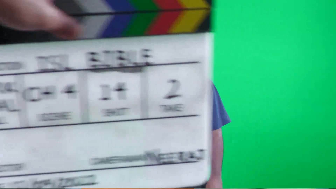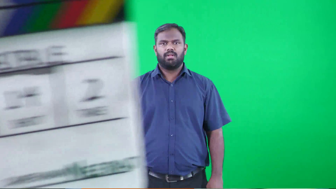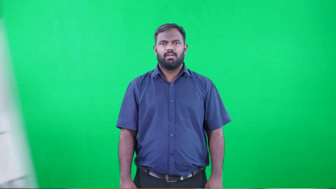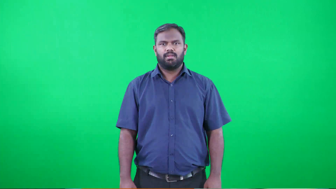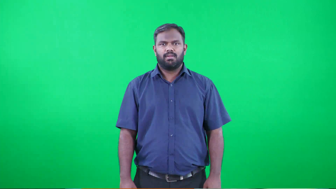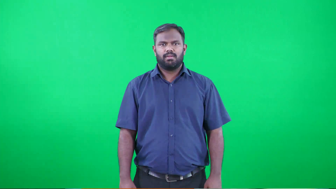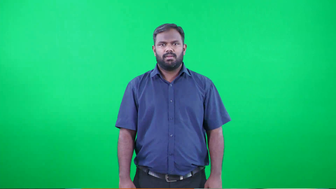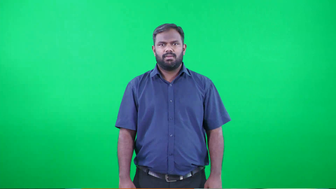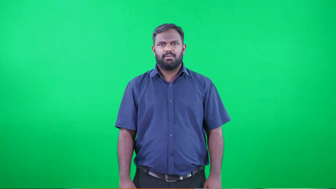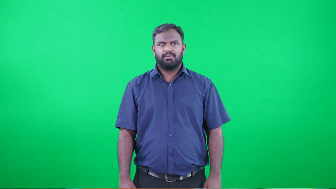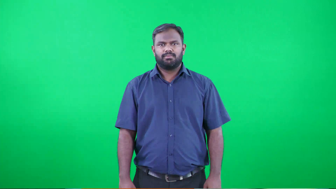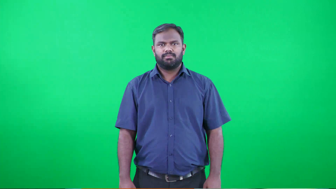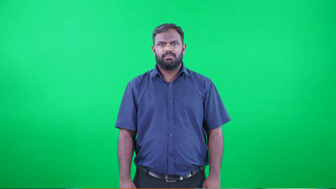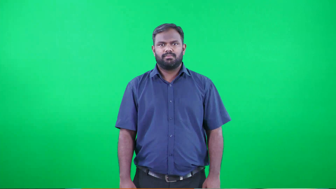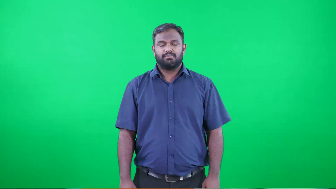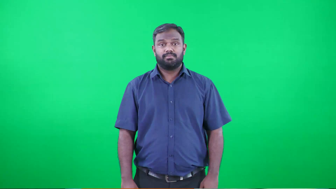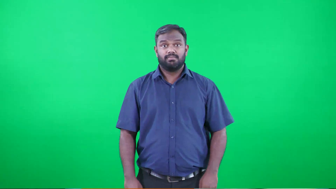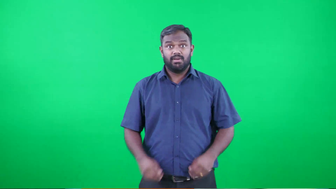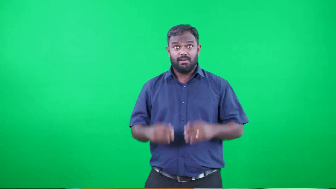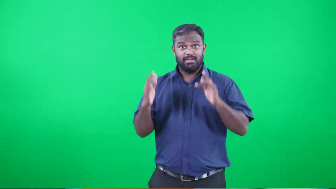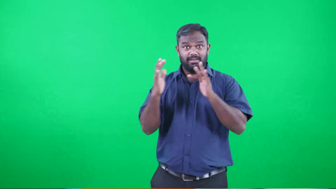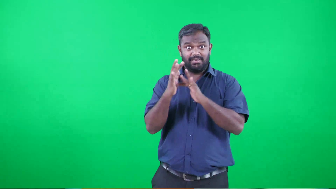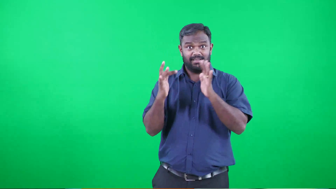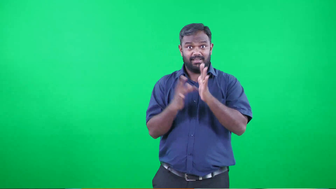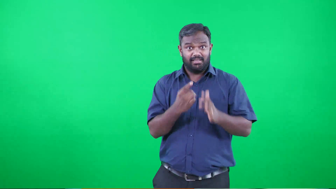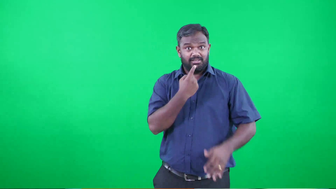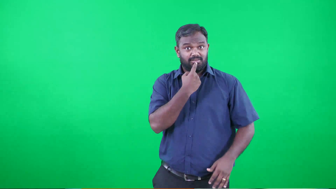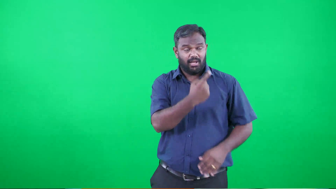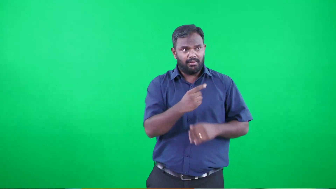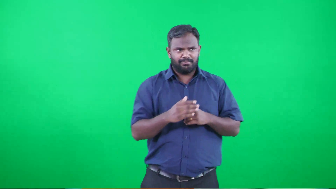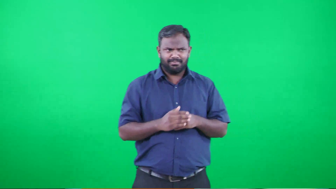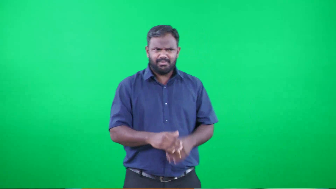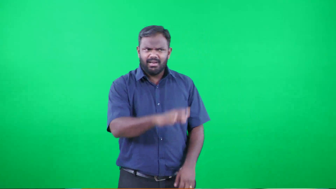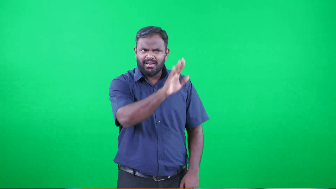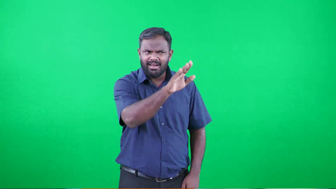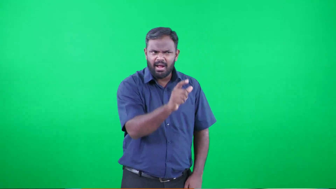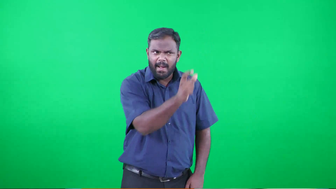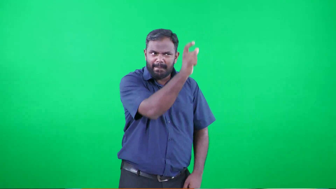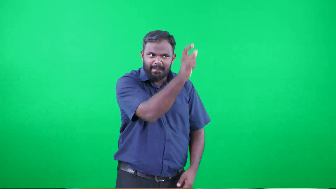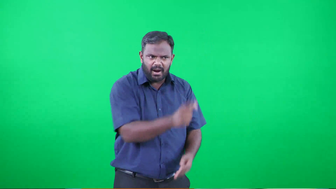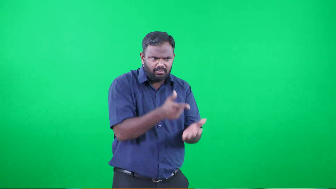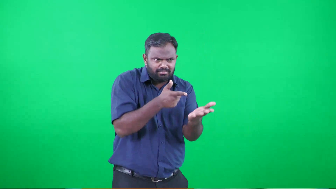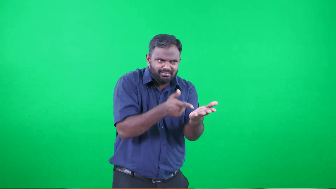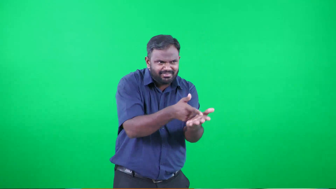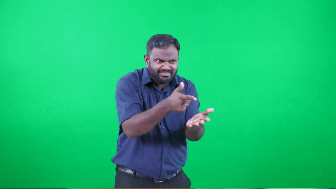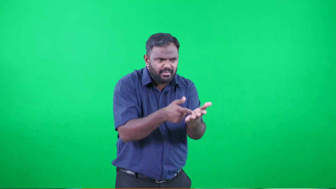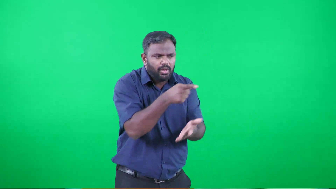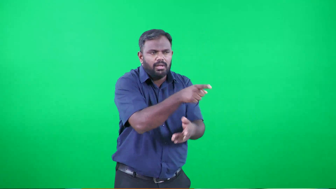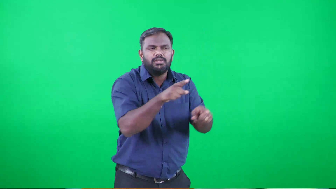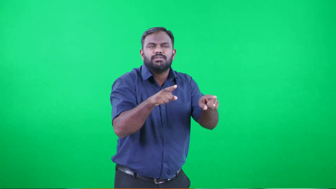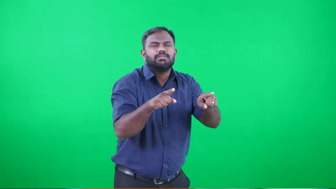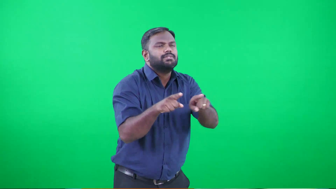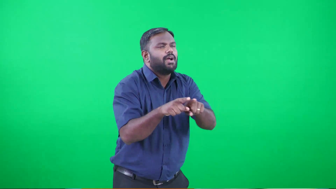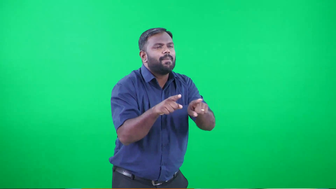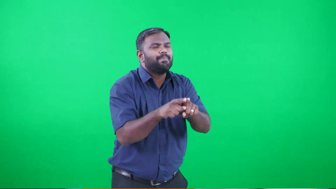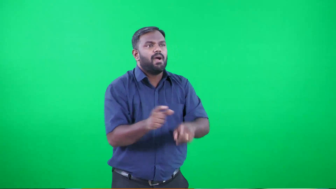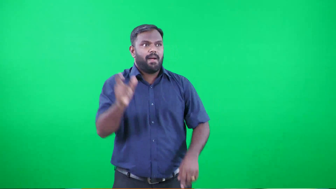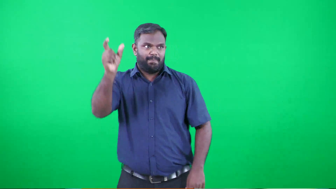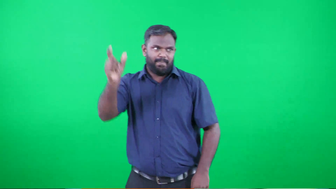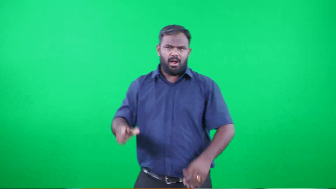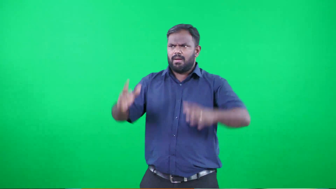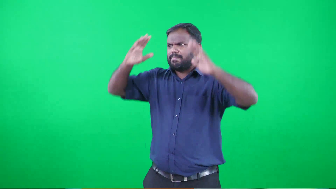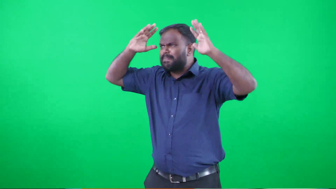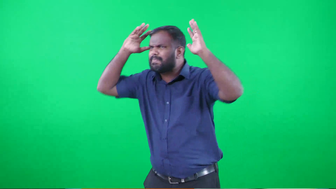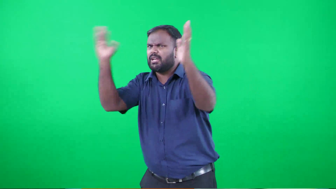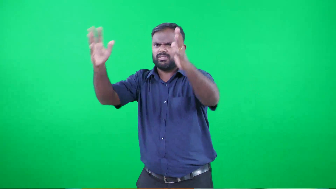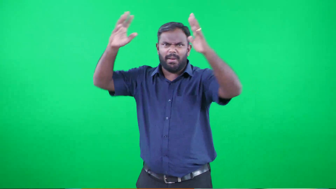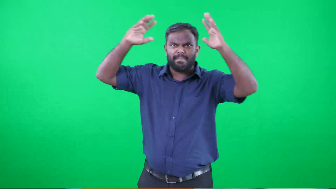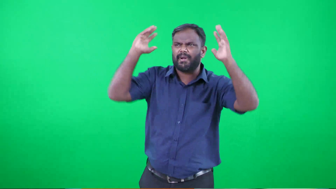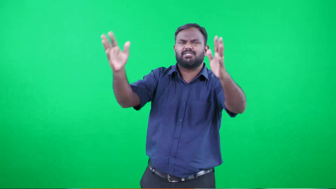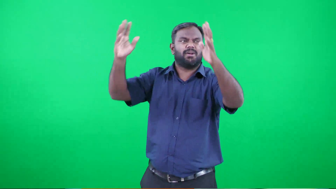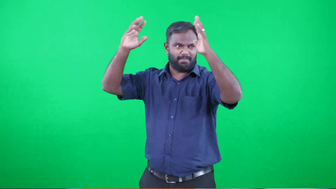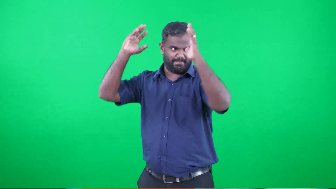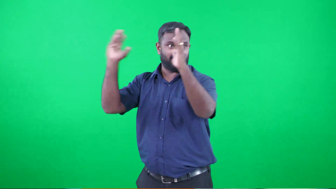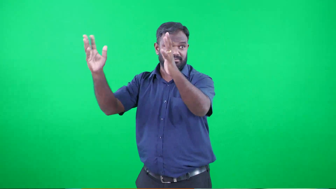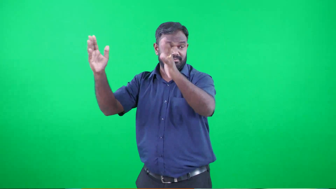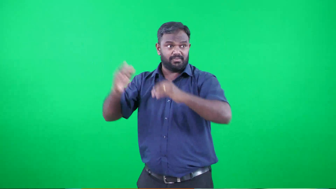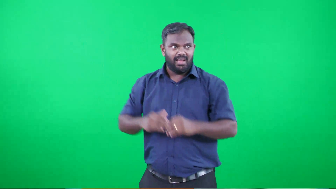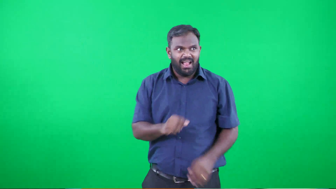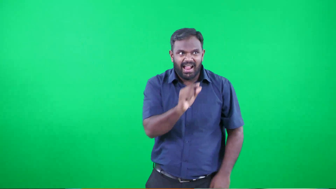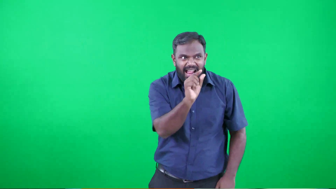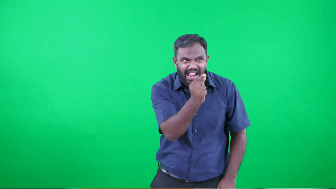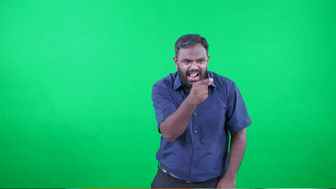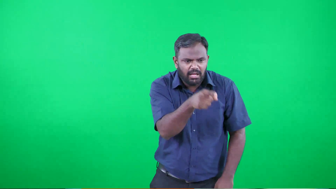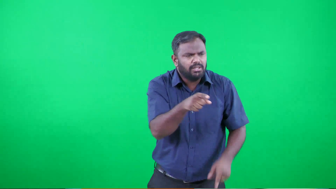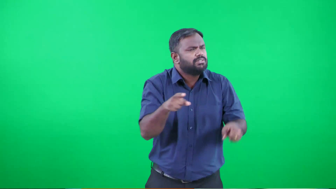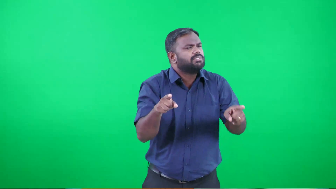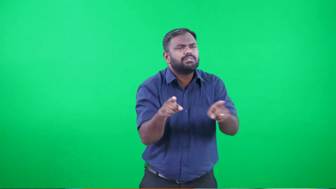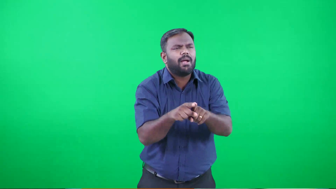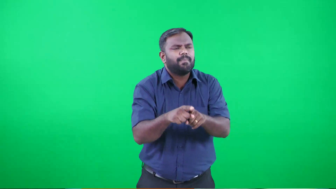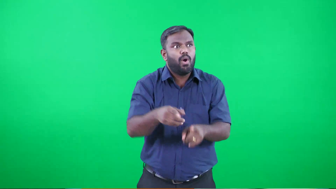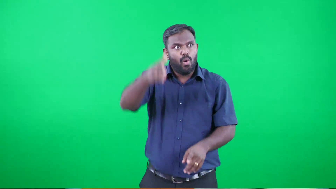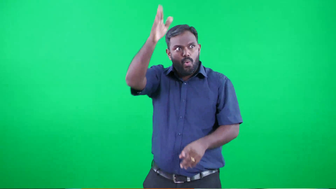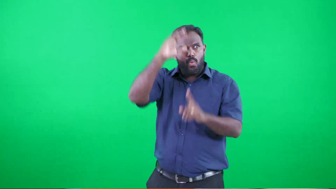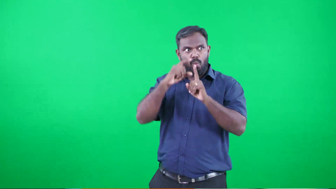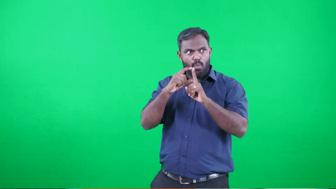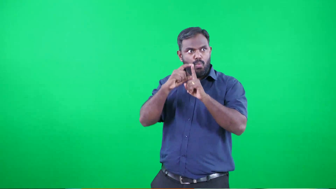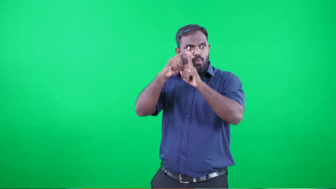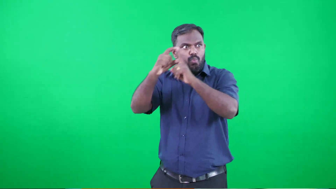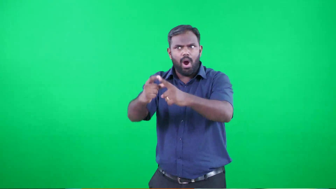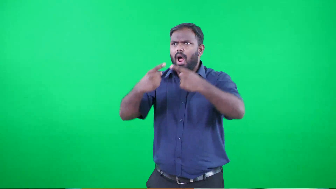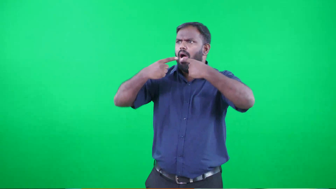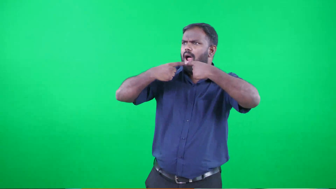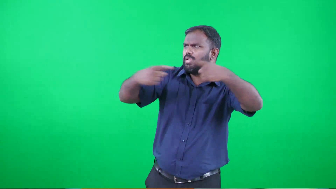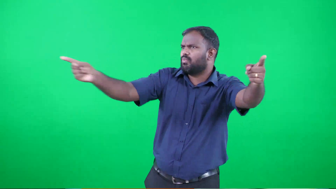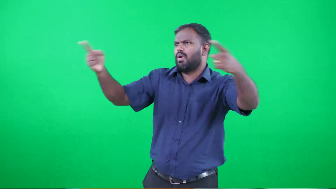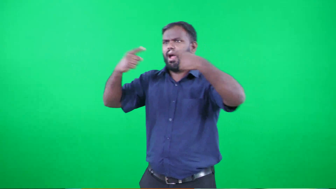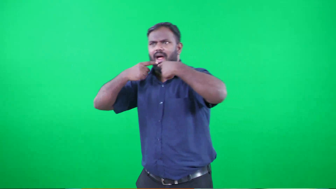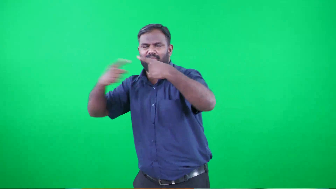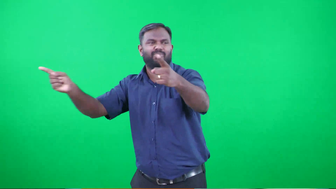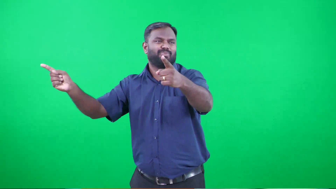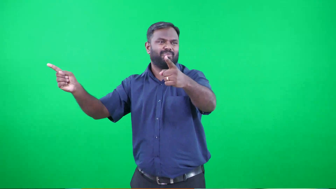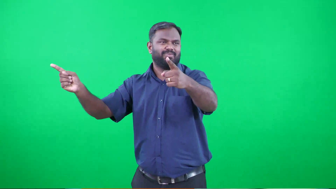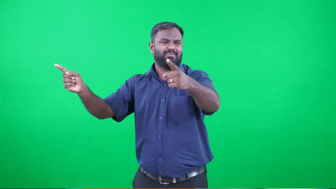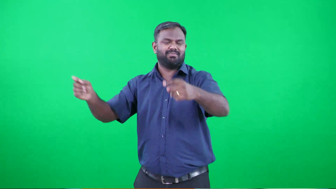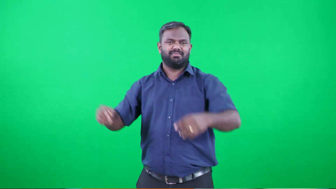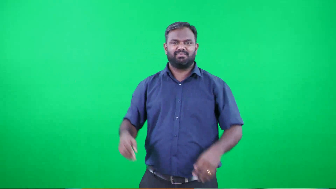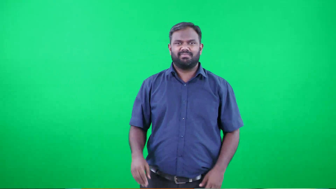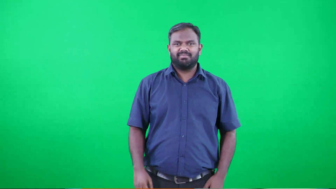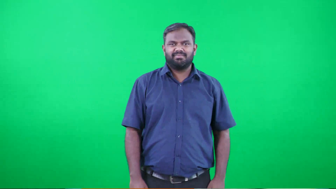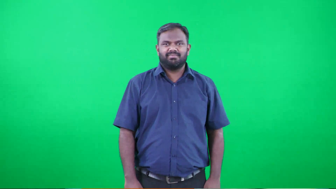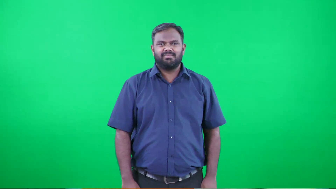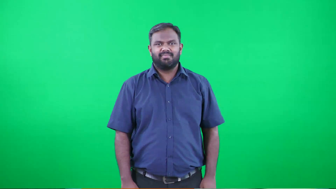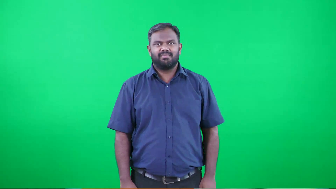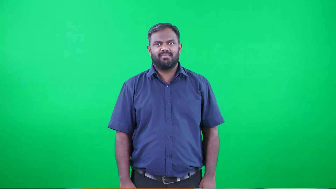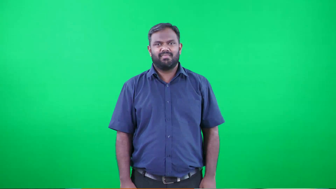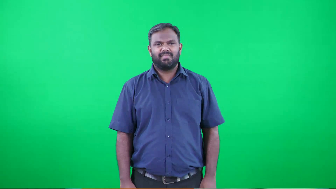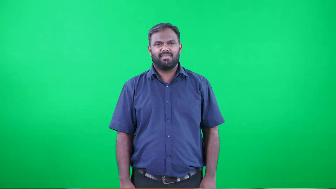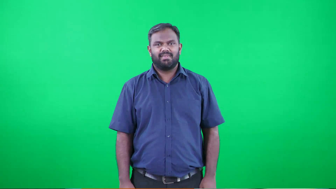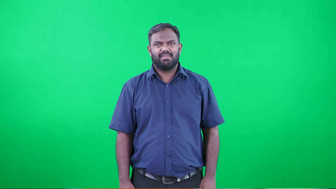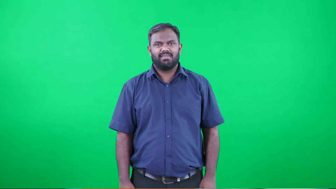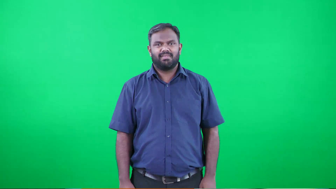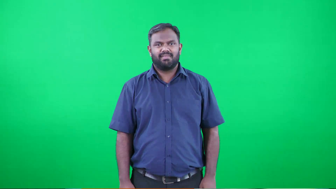The farmer sows the word.